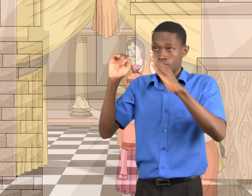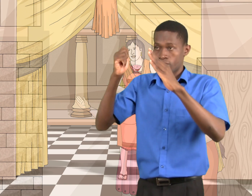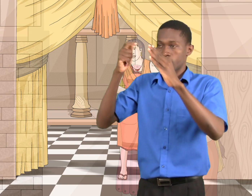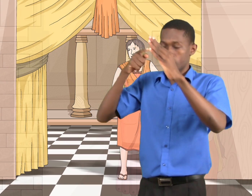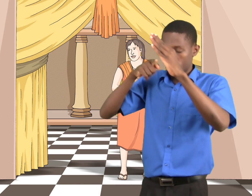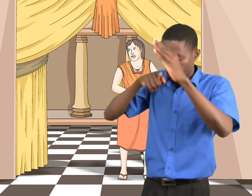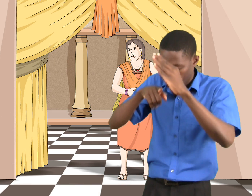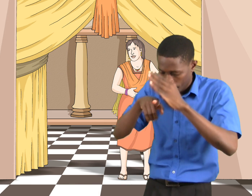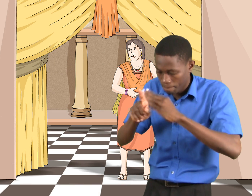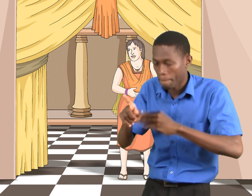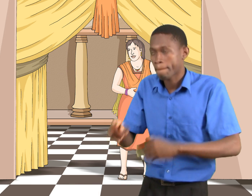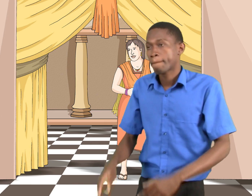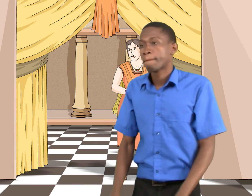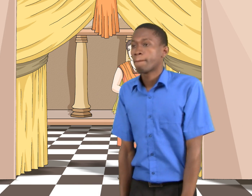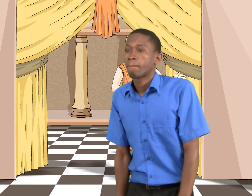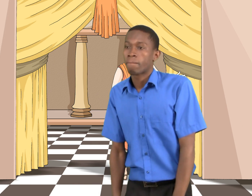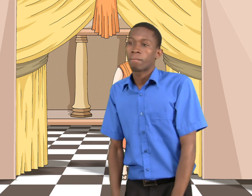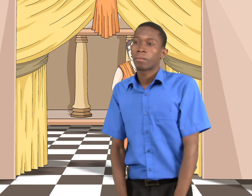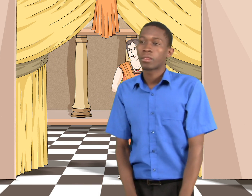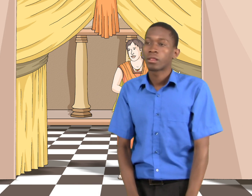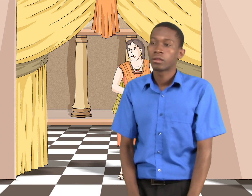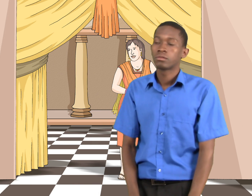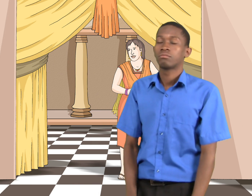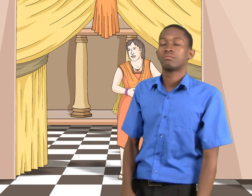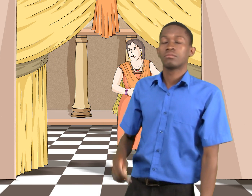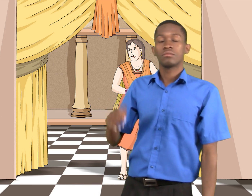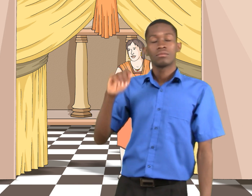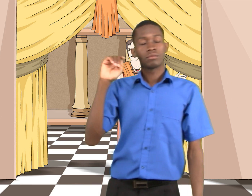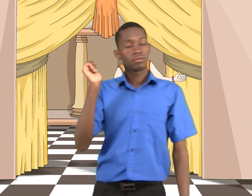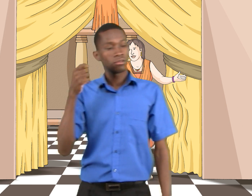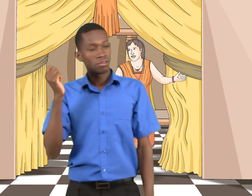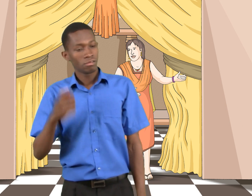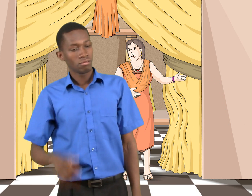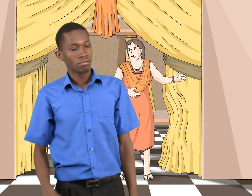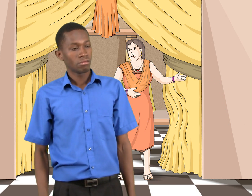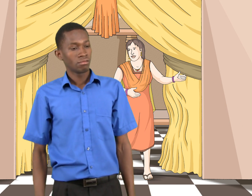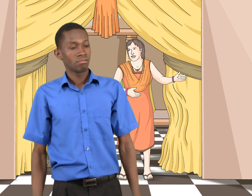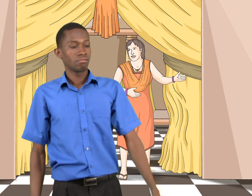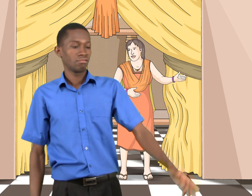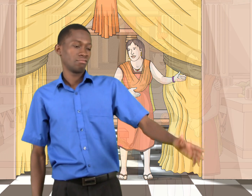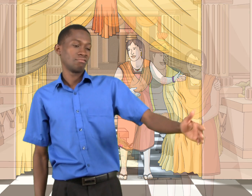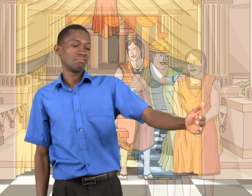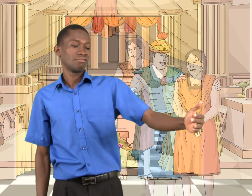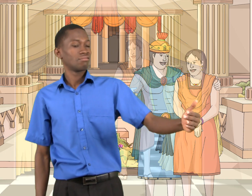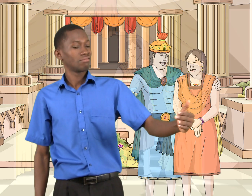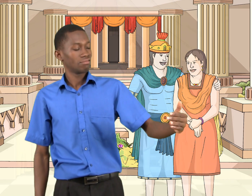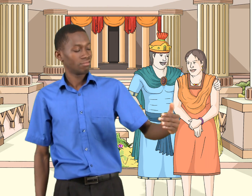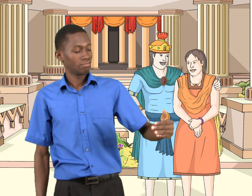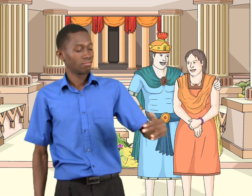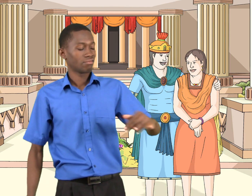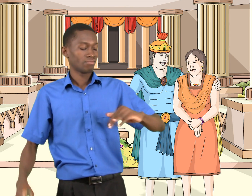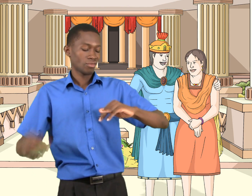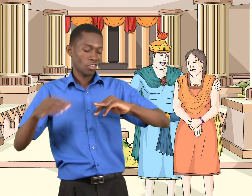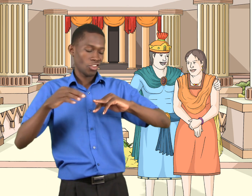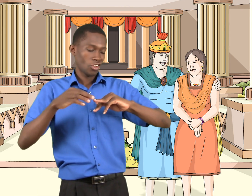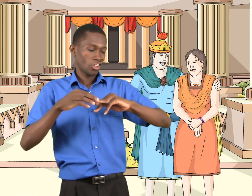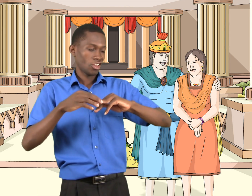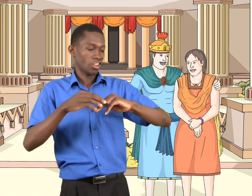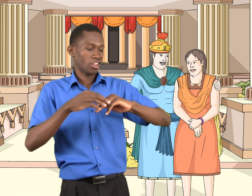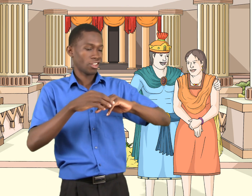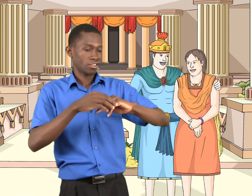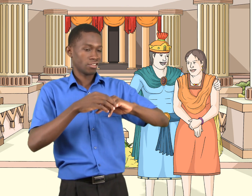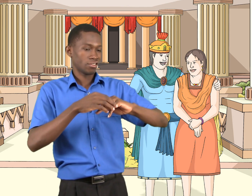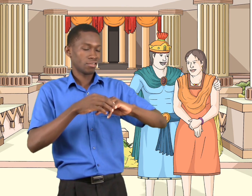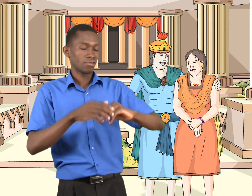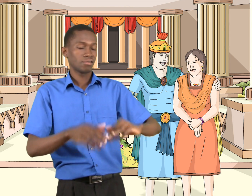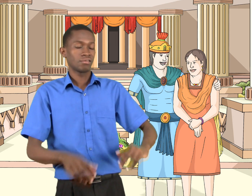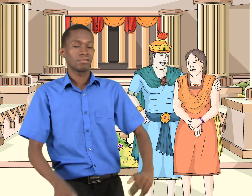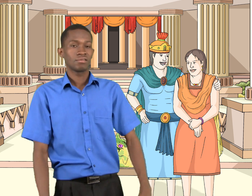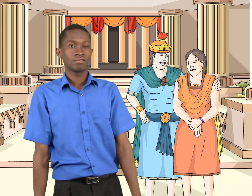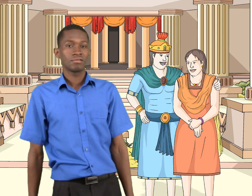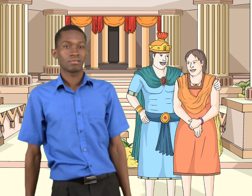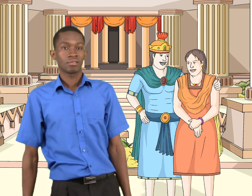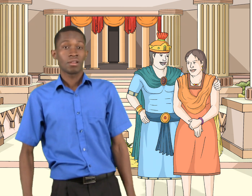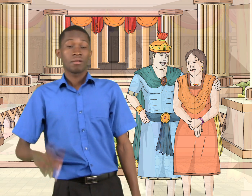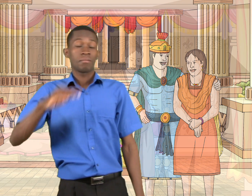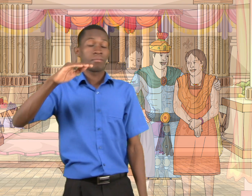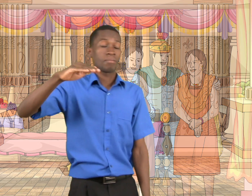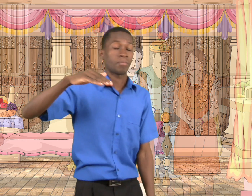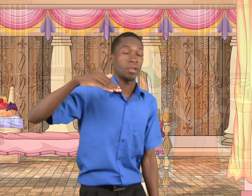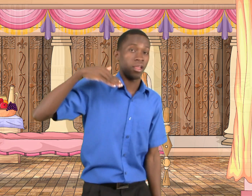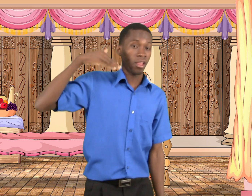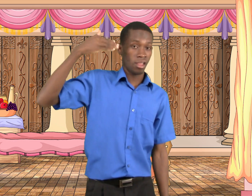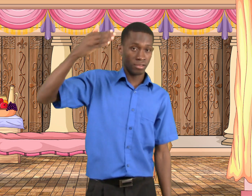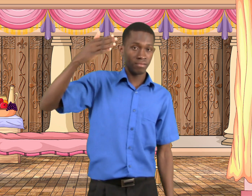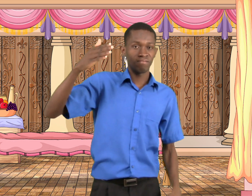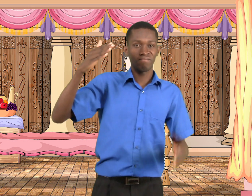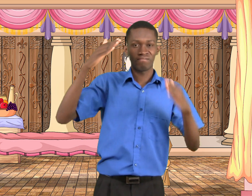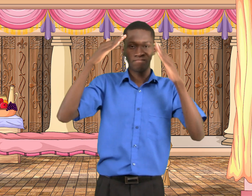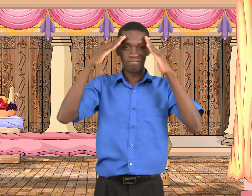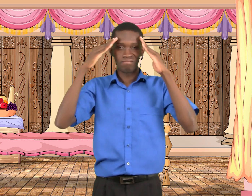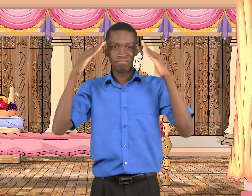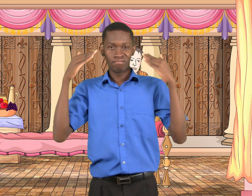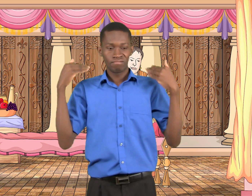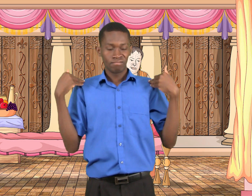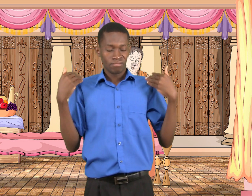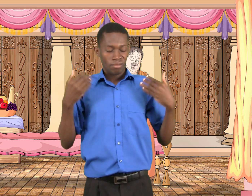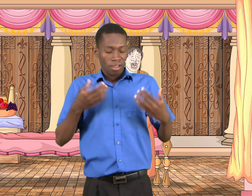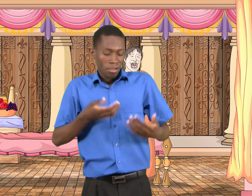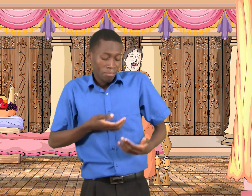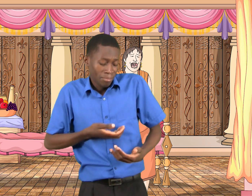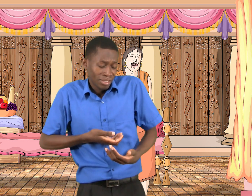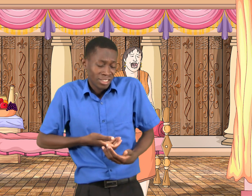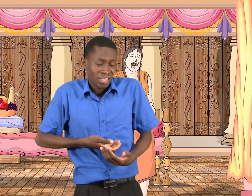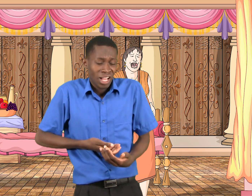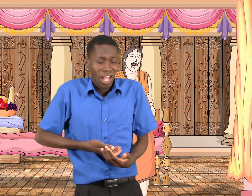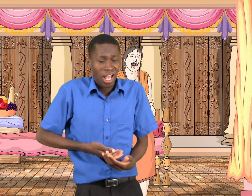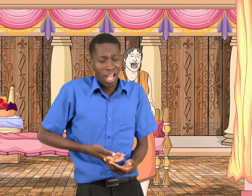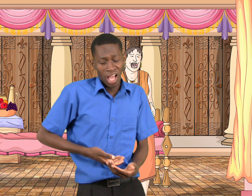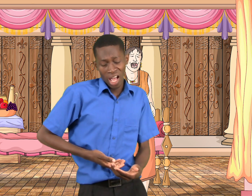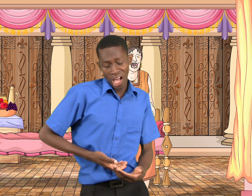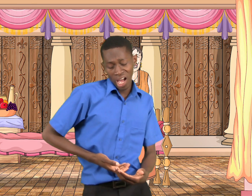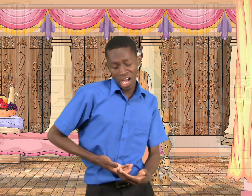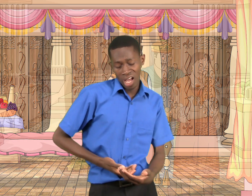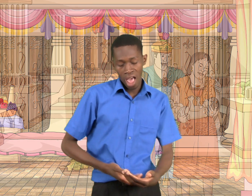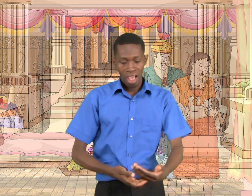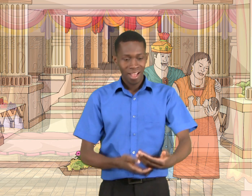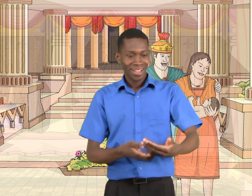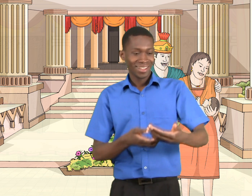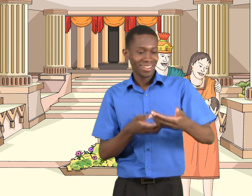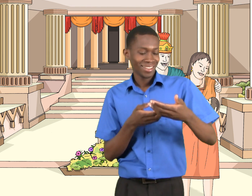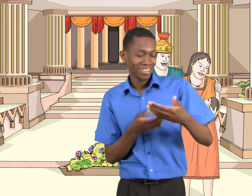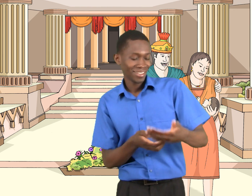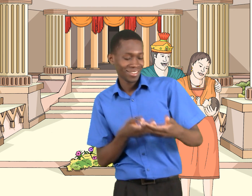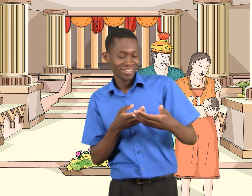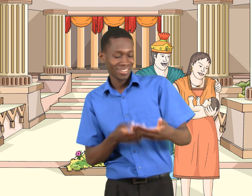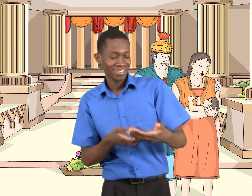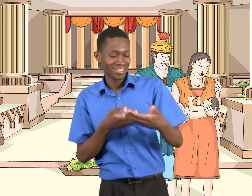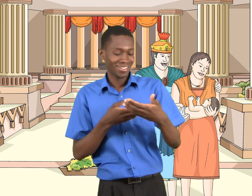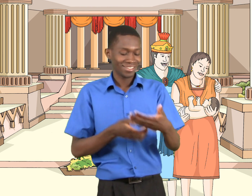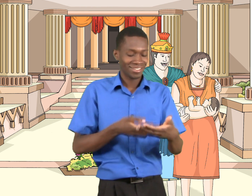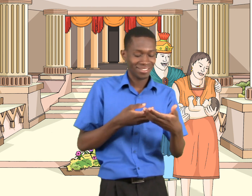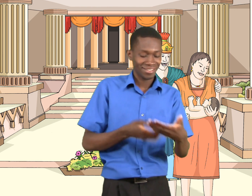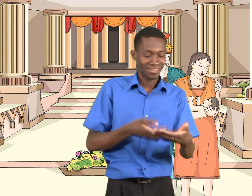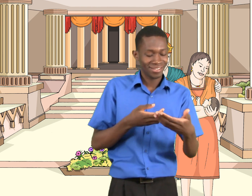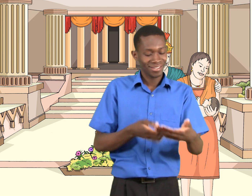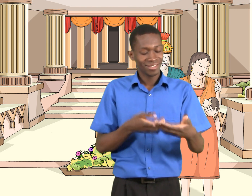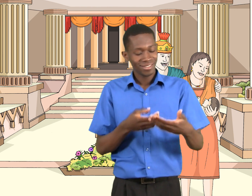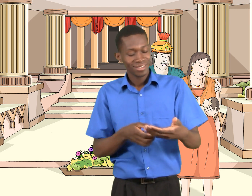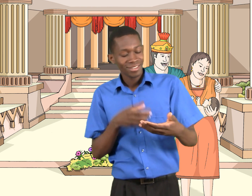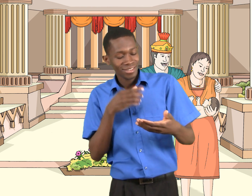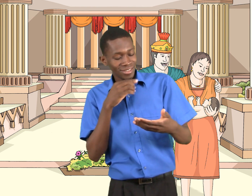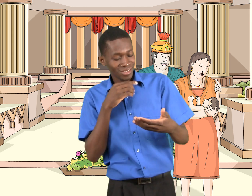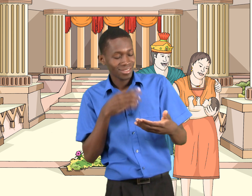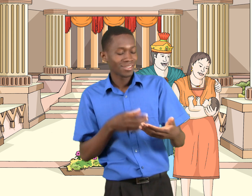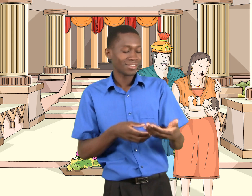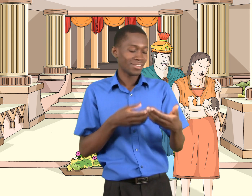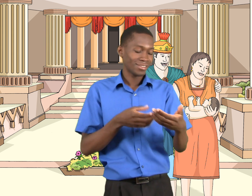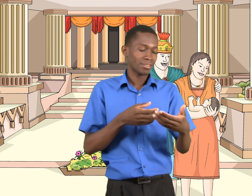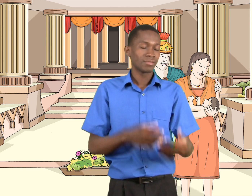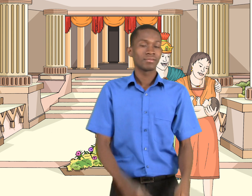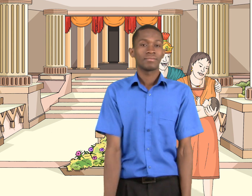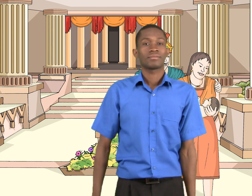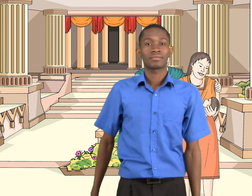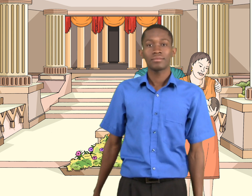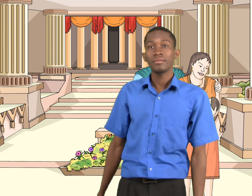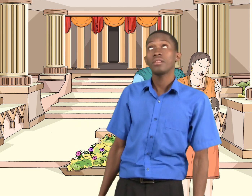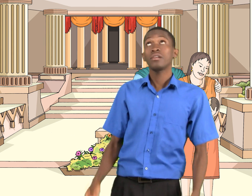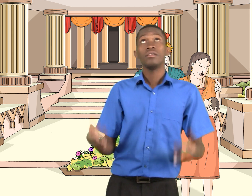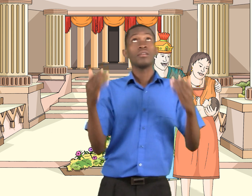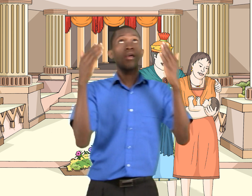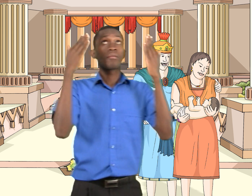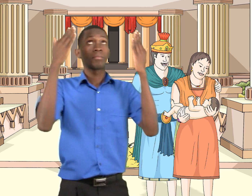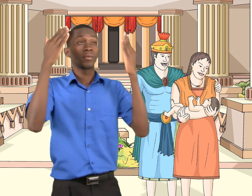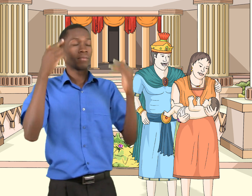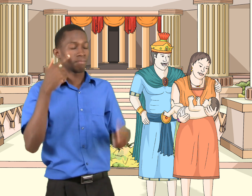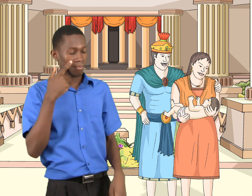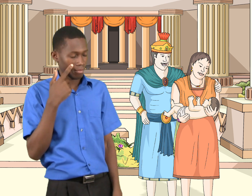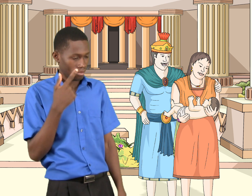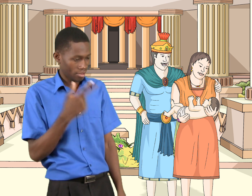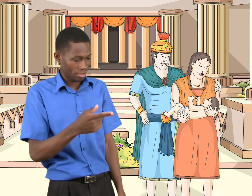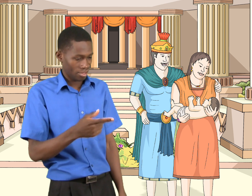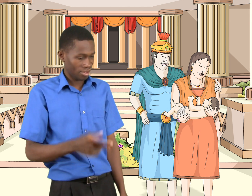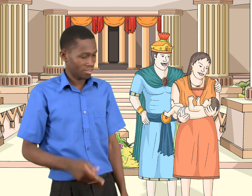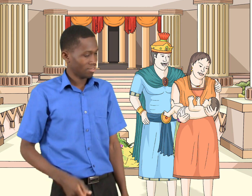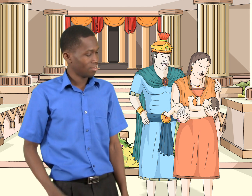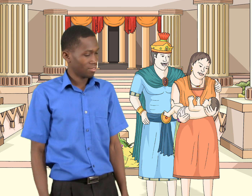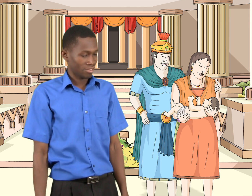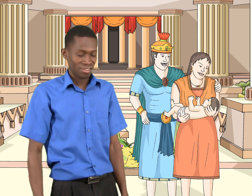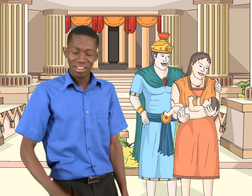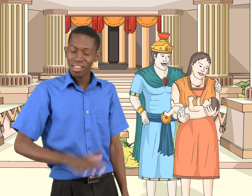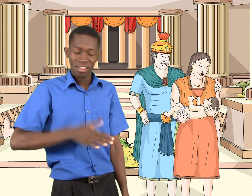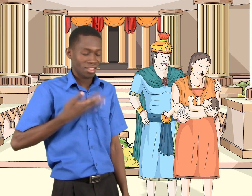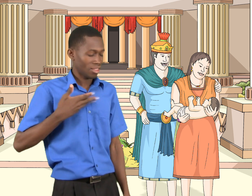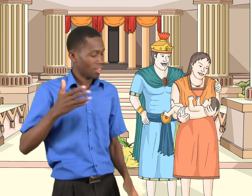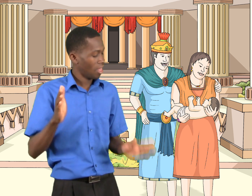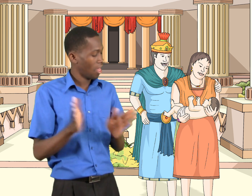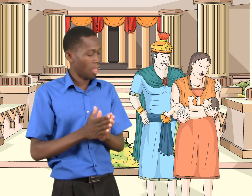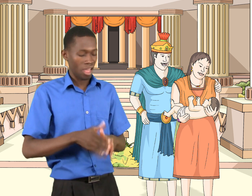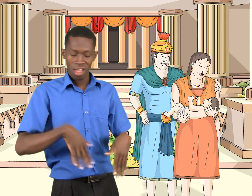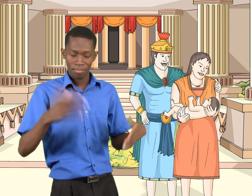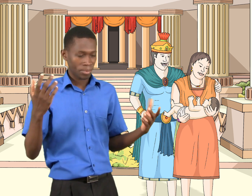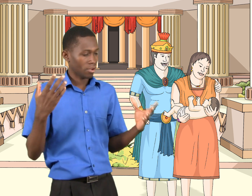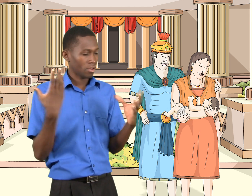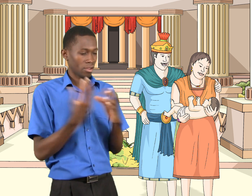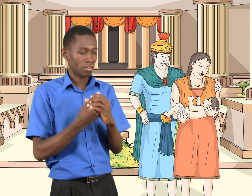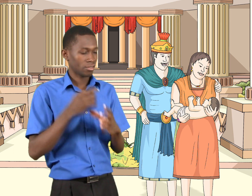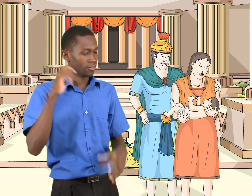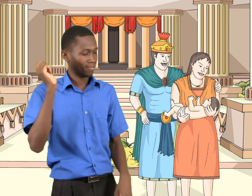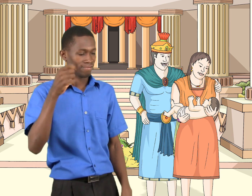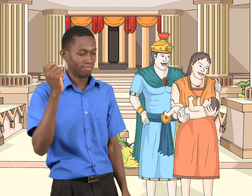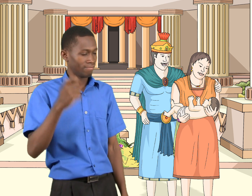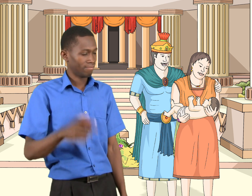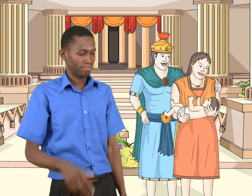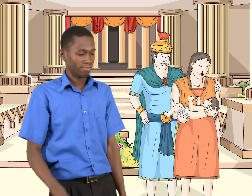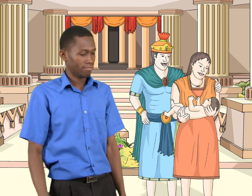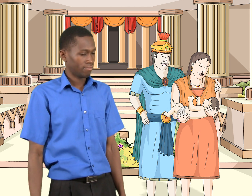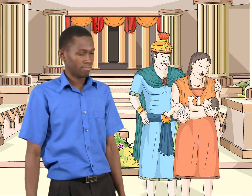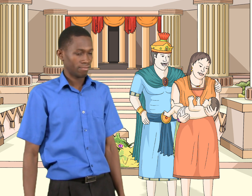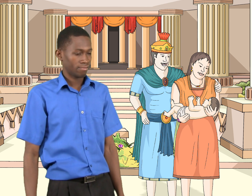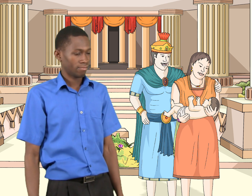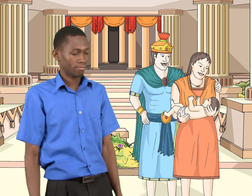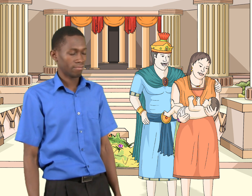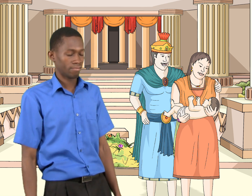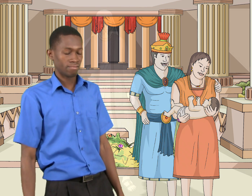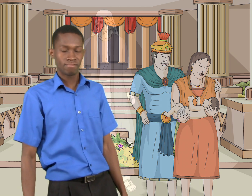But the thing that David had done was evil in the sight of the LORD.